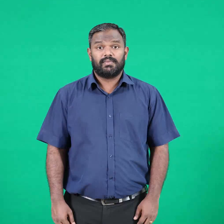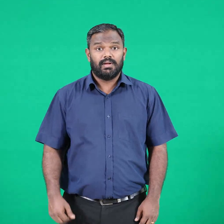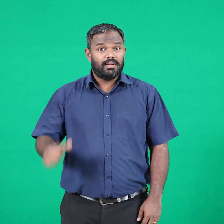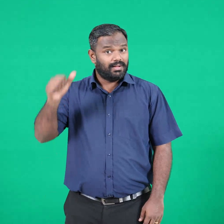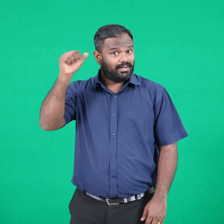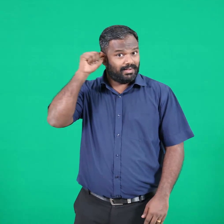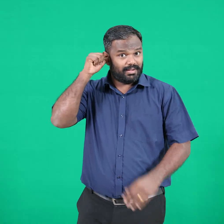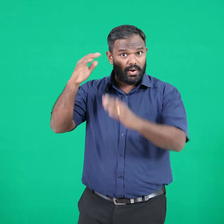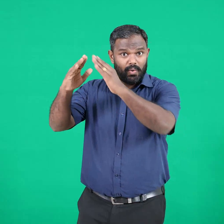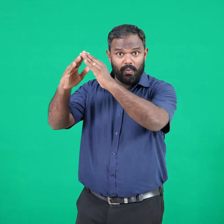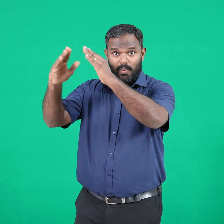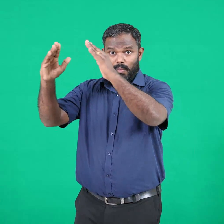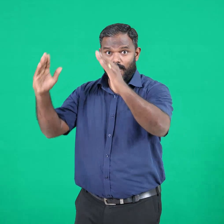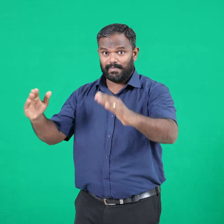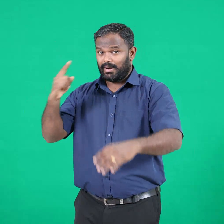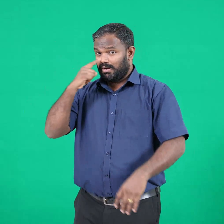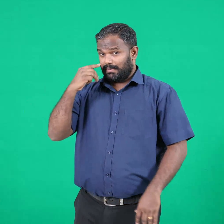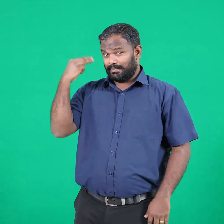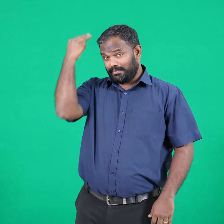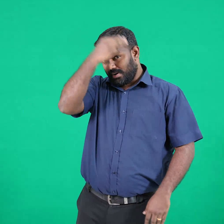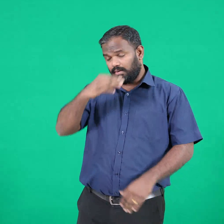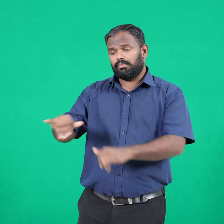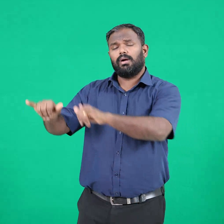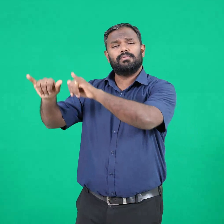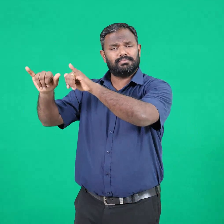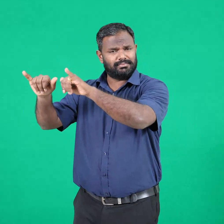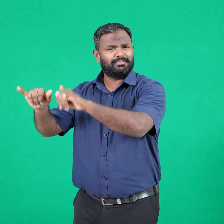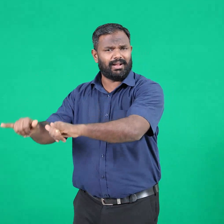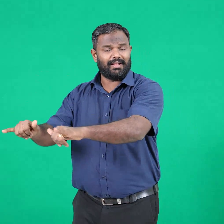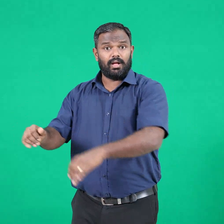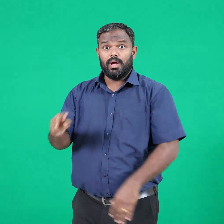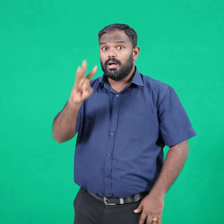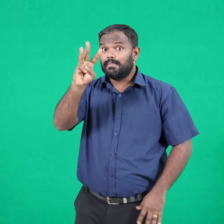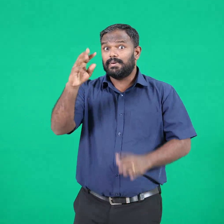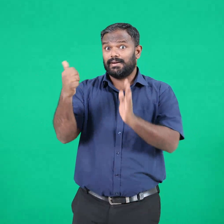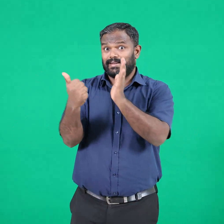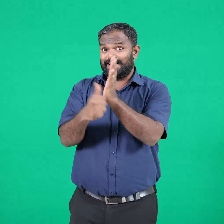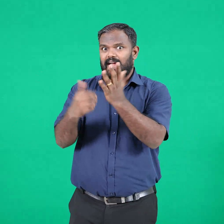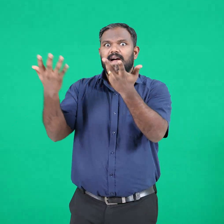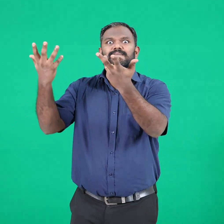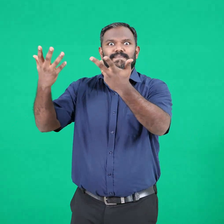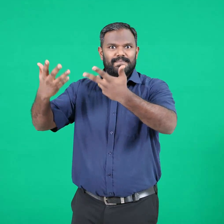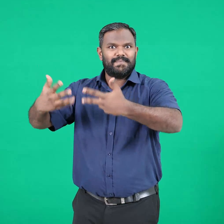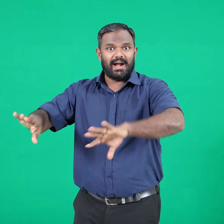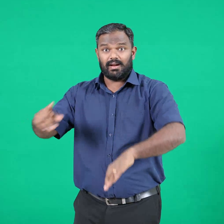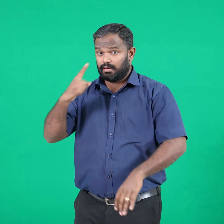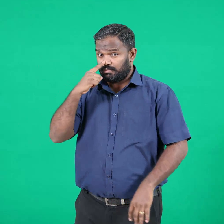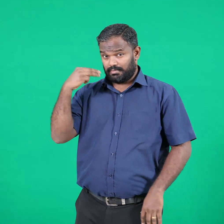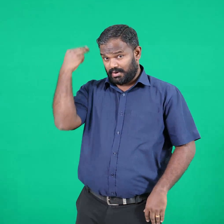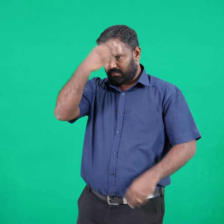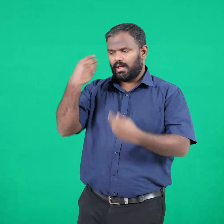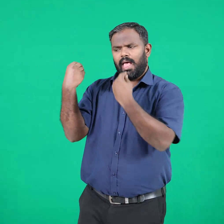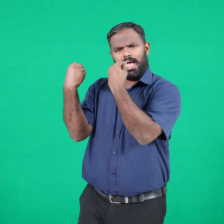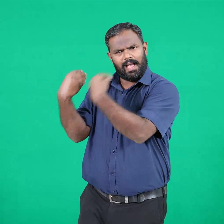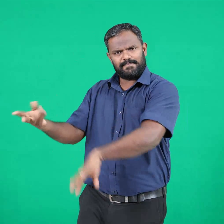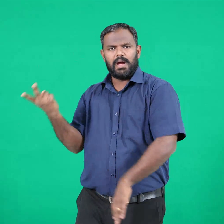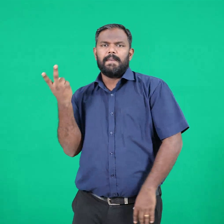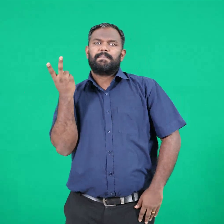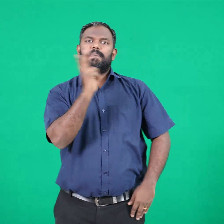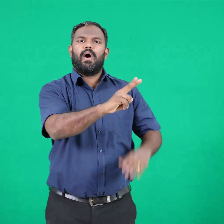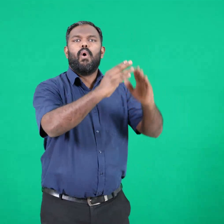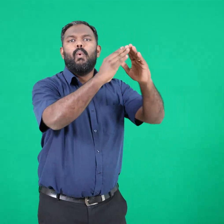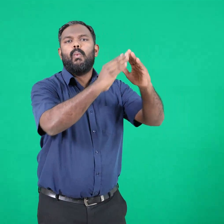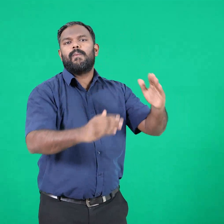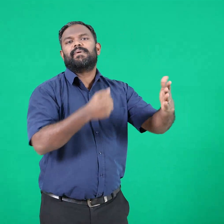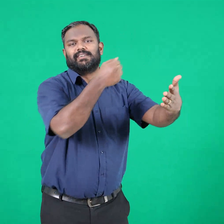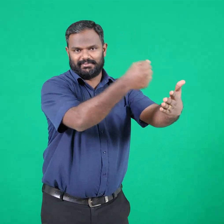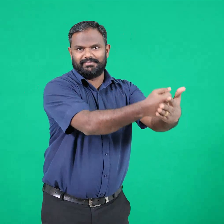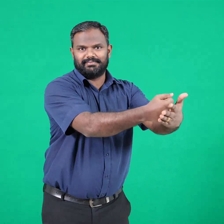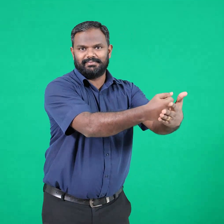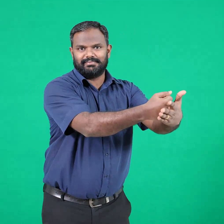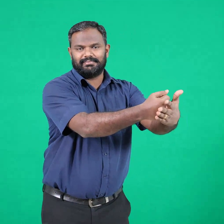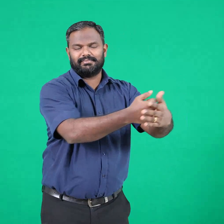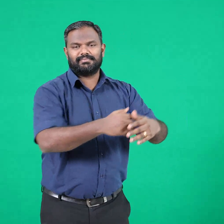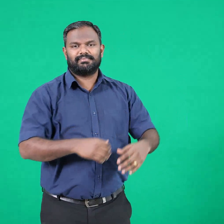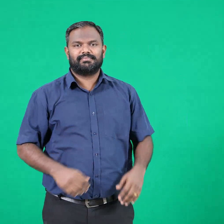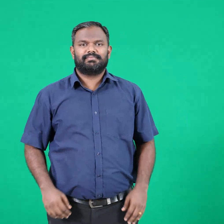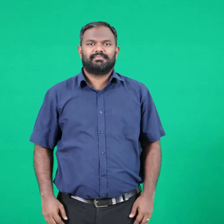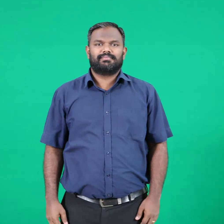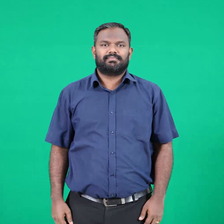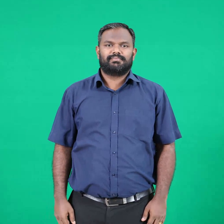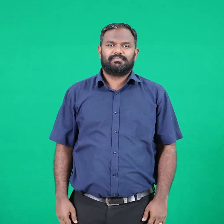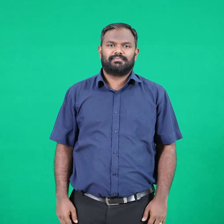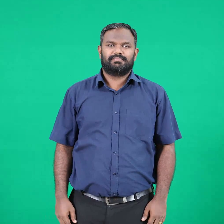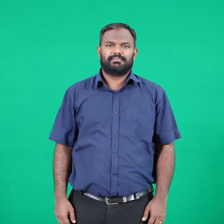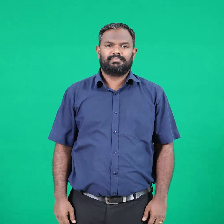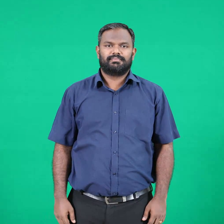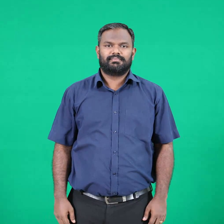Mary stayed with Elizabeth for about three months and then returned home.